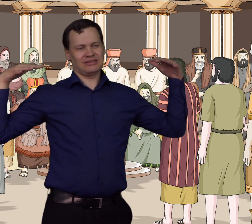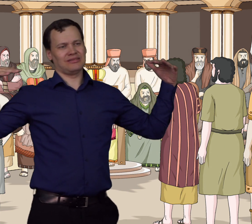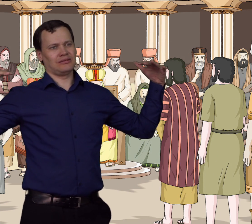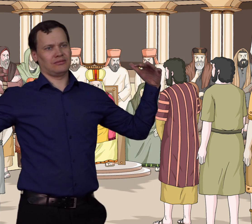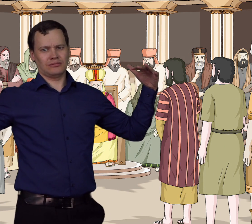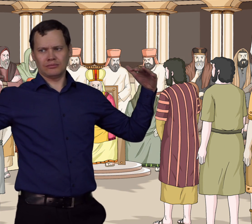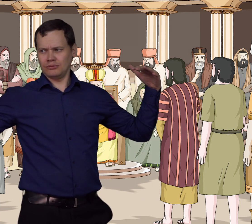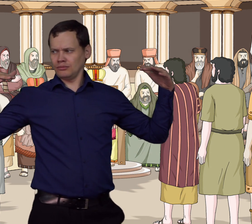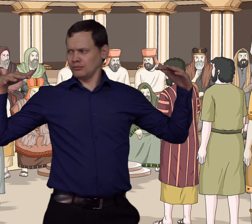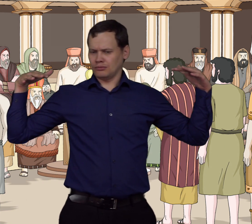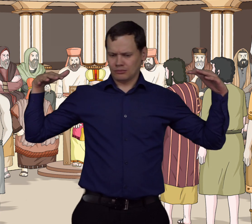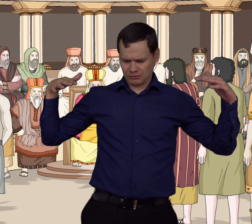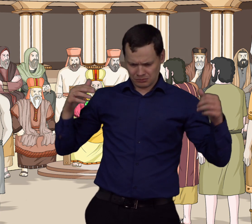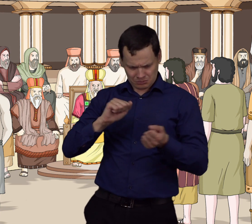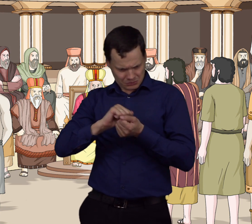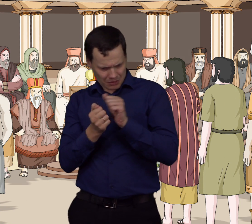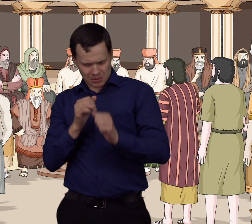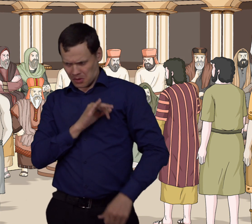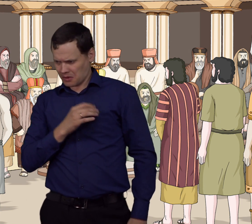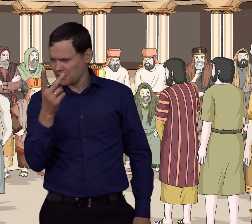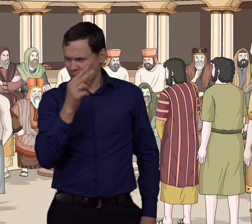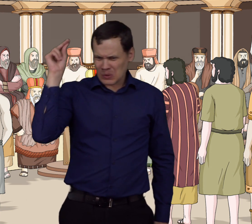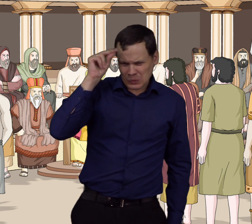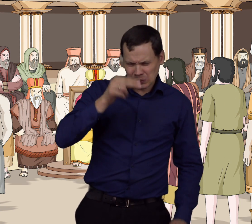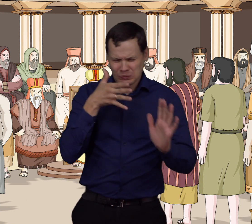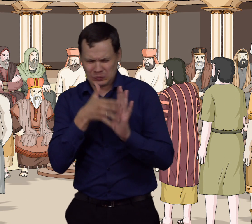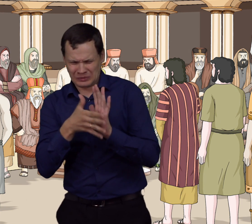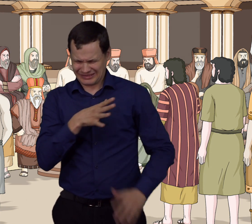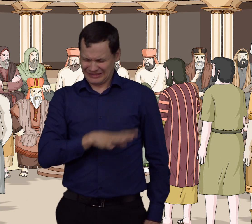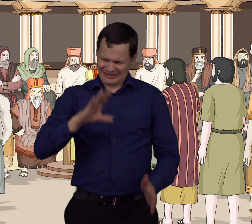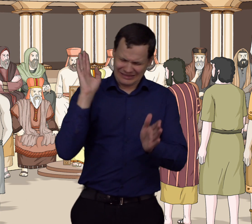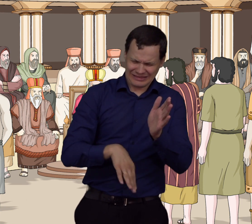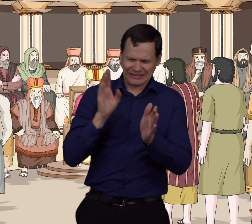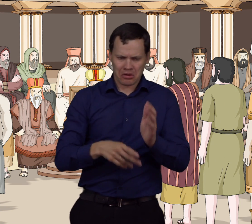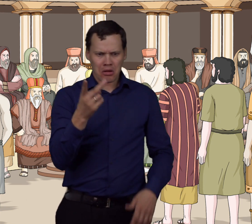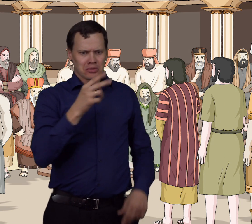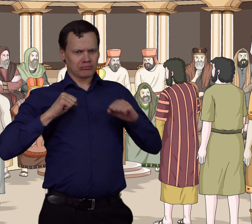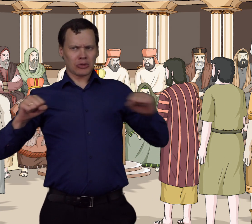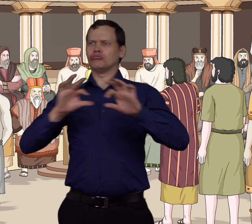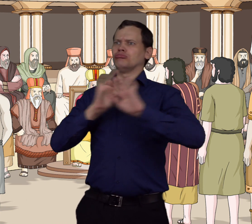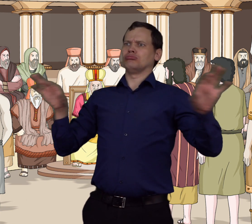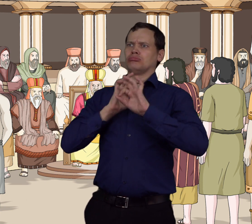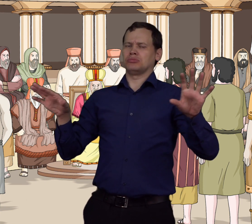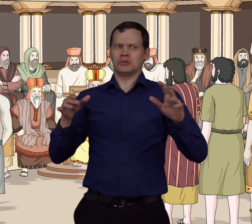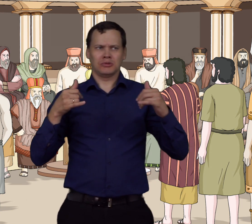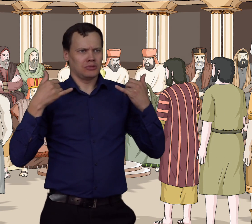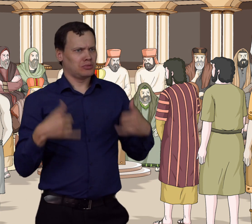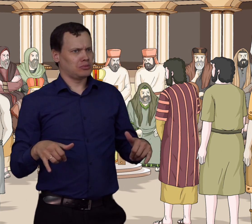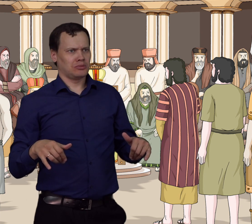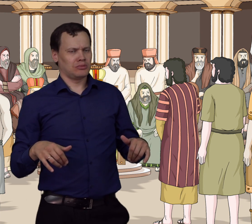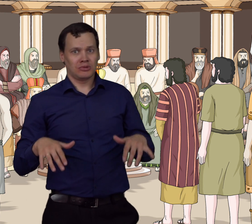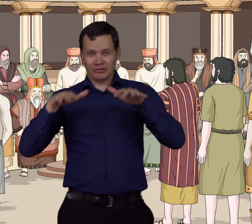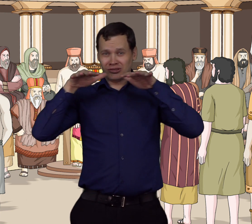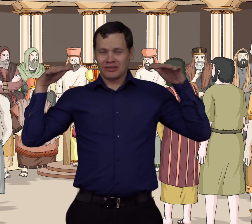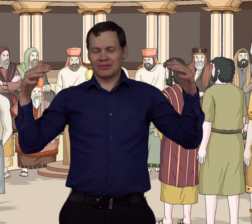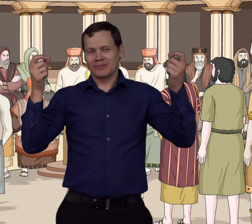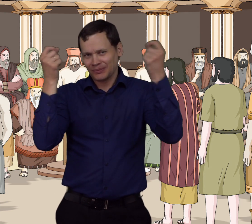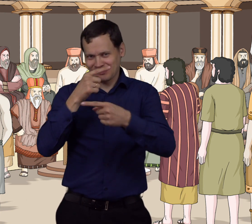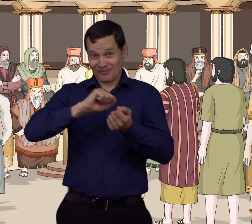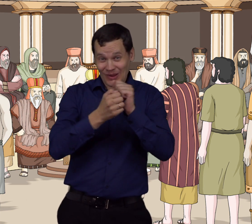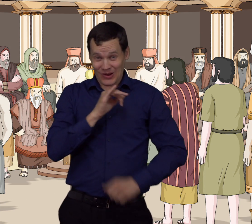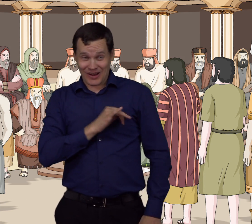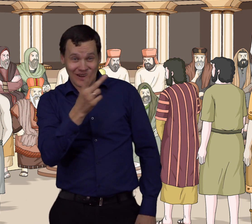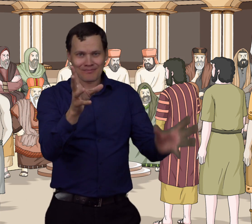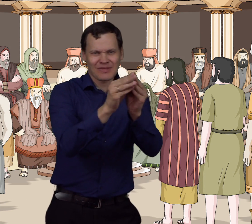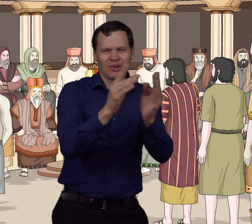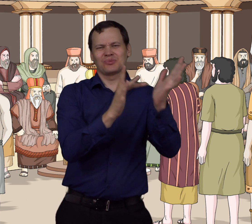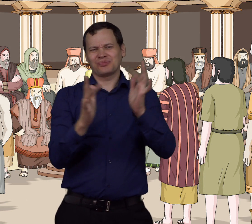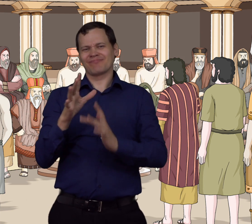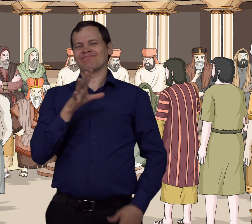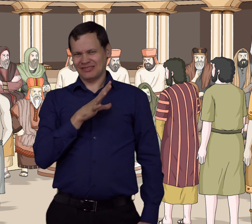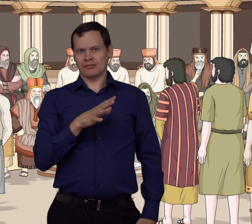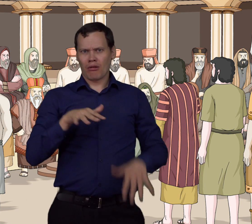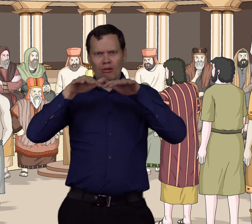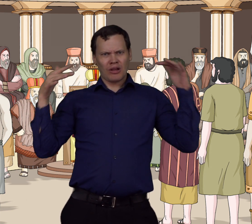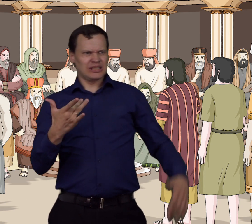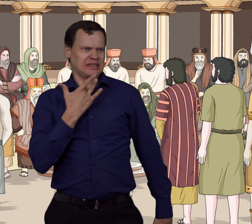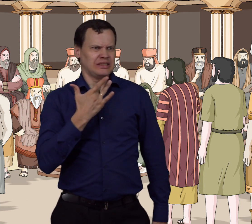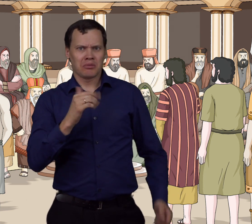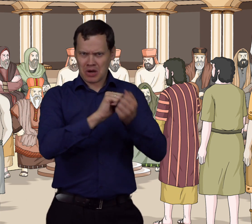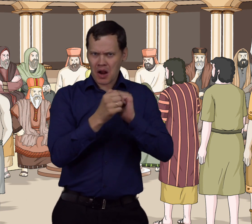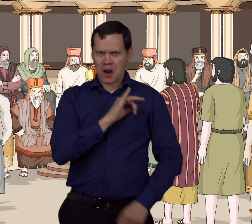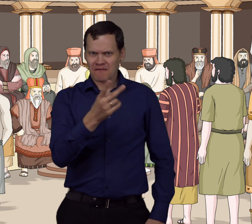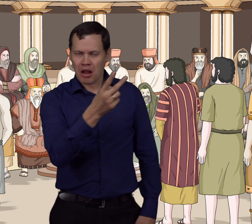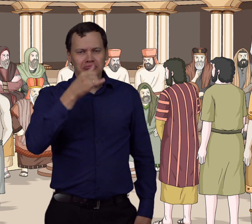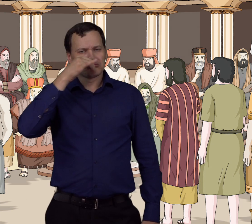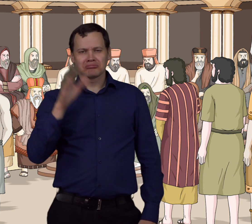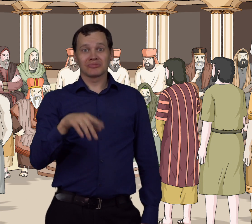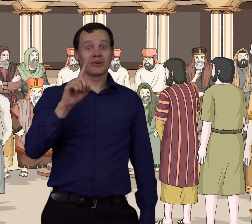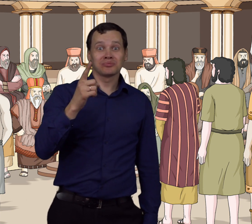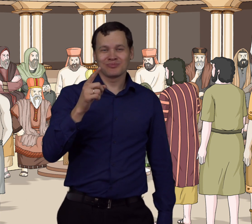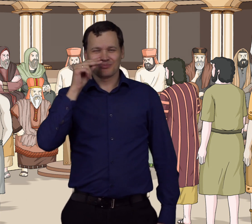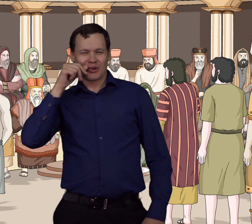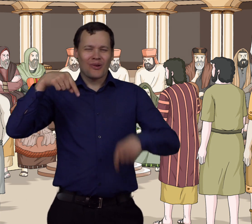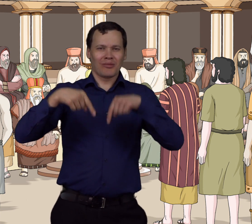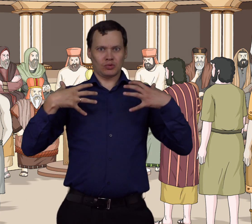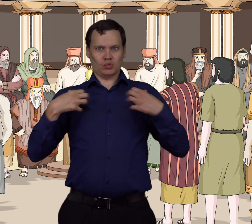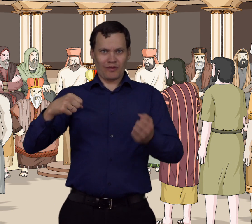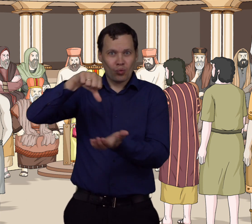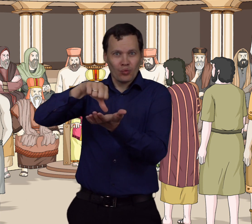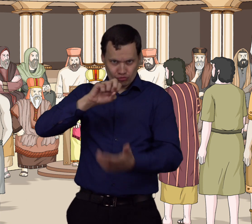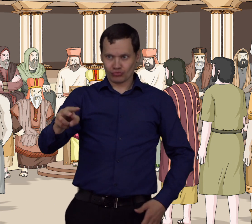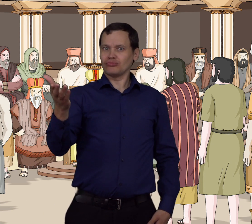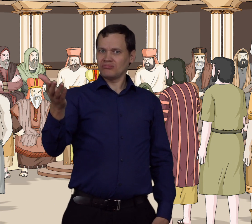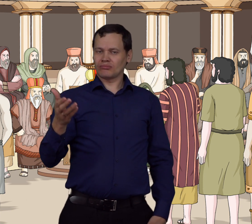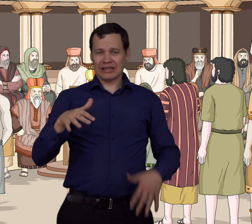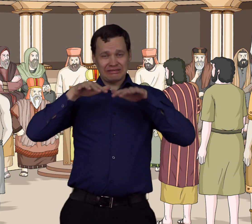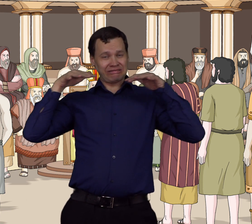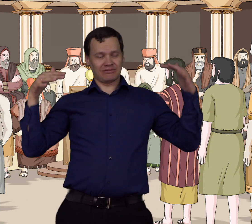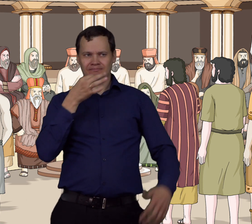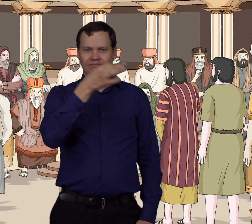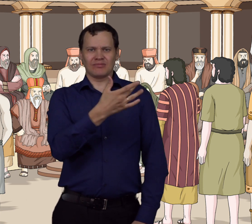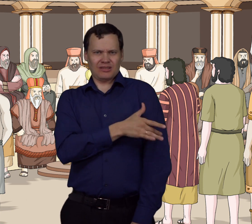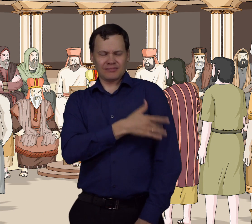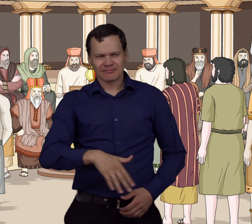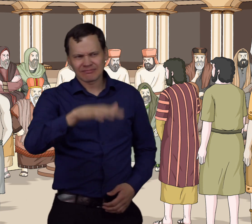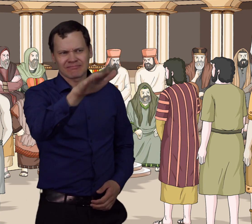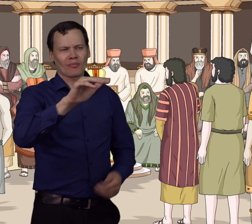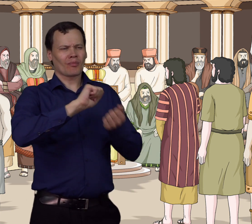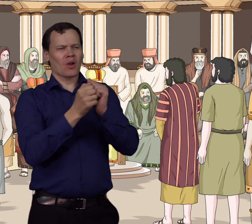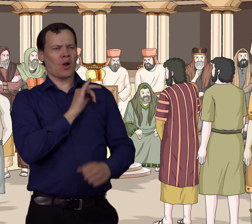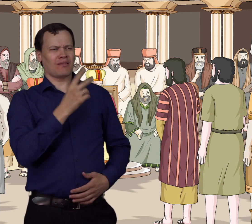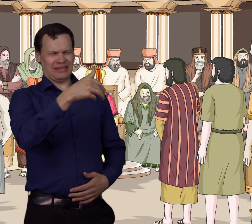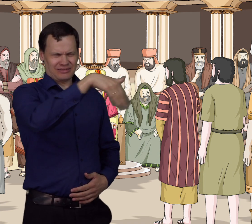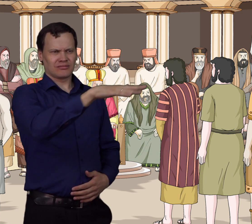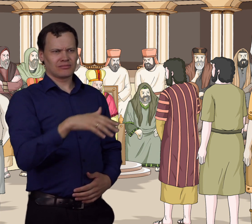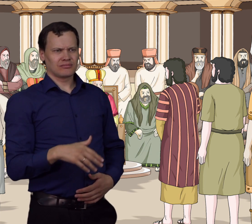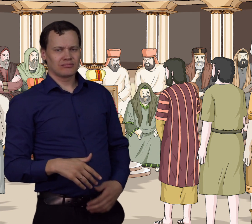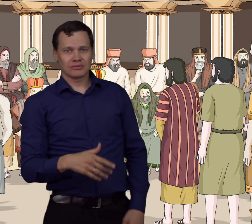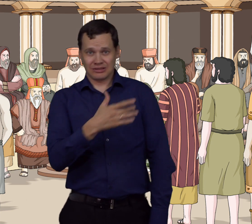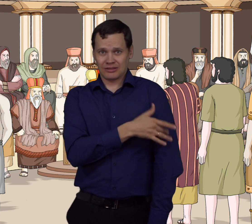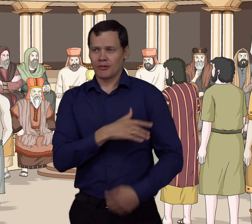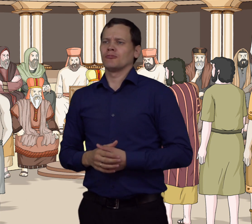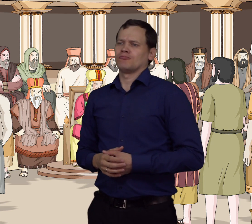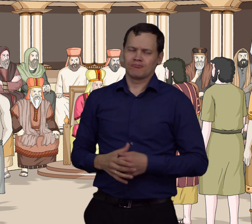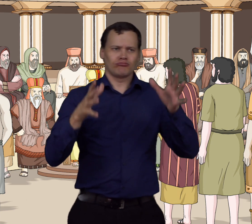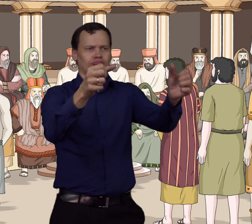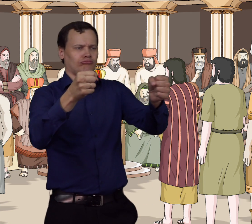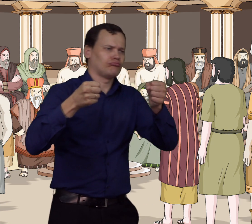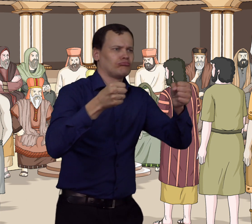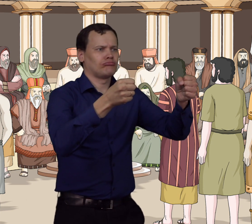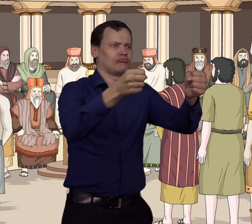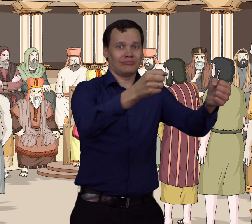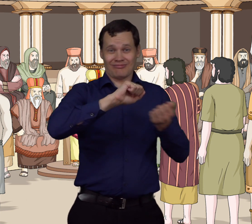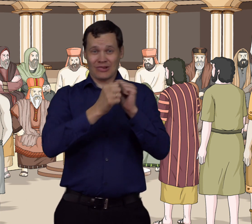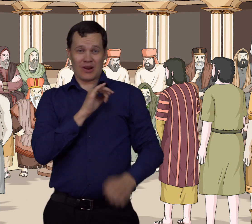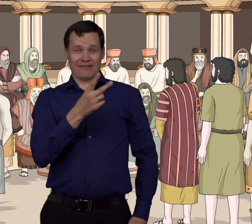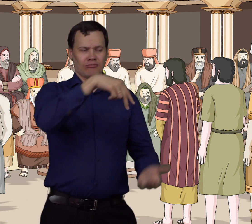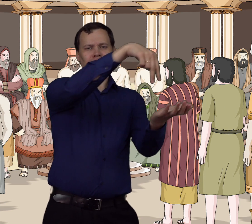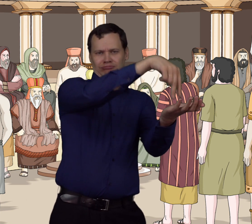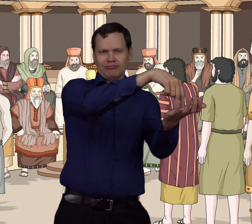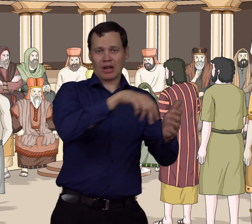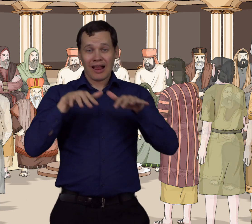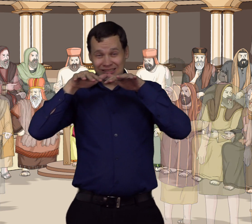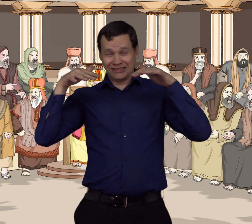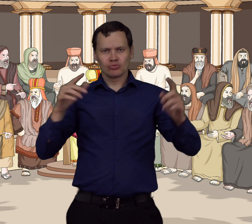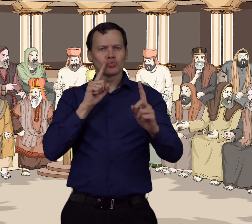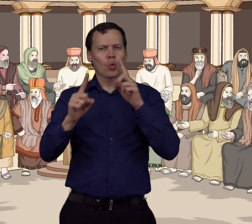When they saw the boldness of Peter and John and realized that they were unschooled, ordinary men, they marveled and took note that these men had been with Jesus. And seeing the man who had been healed standing there with them, they had nothing to say in response.